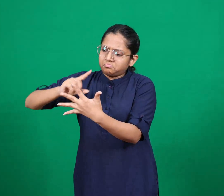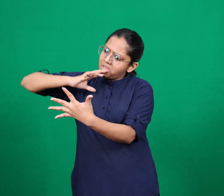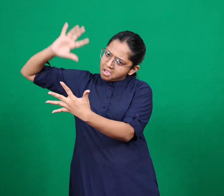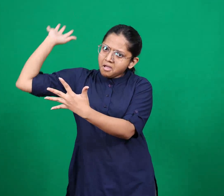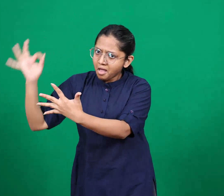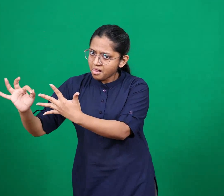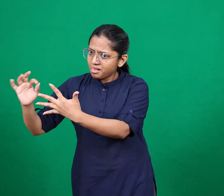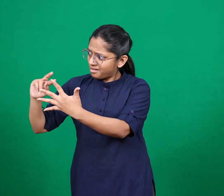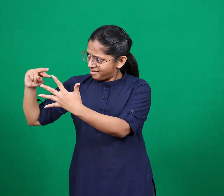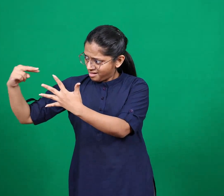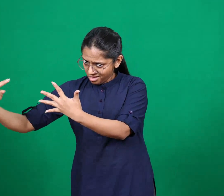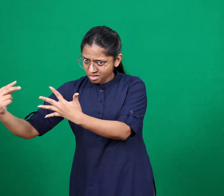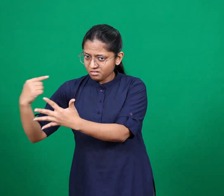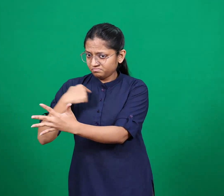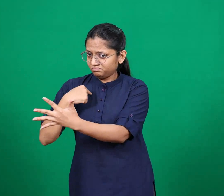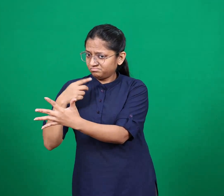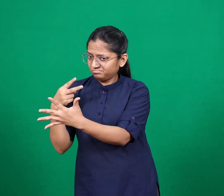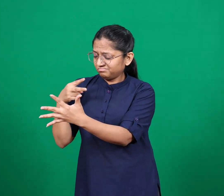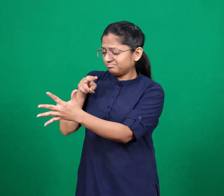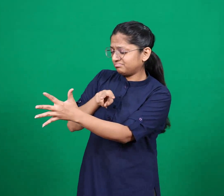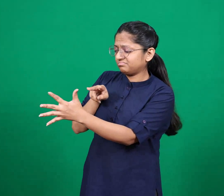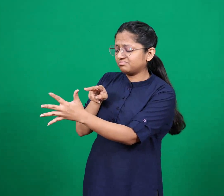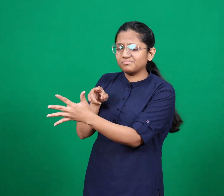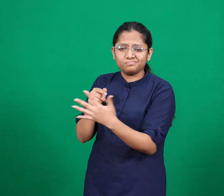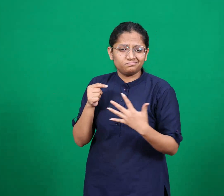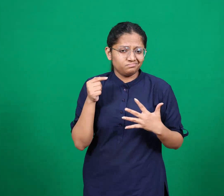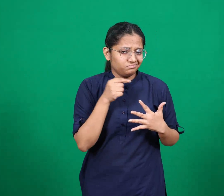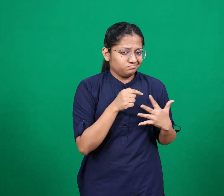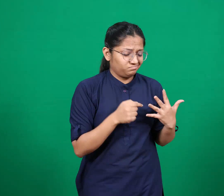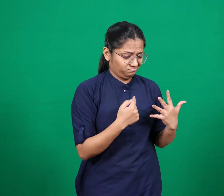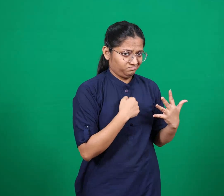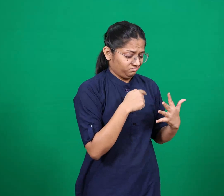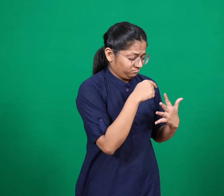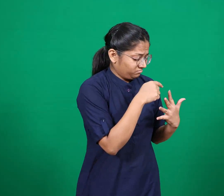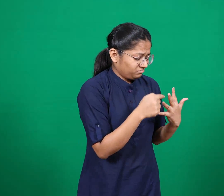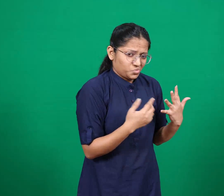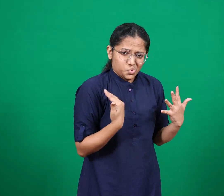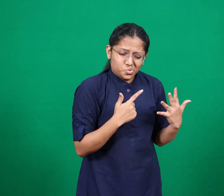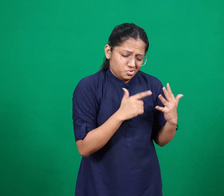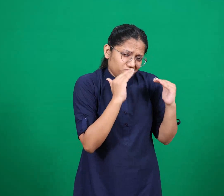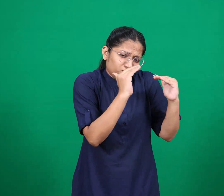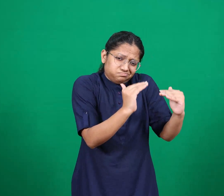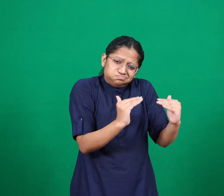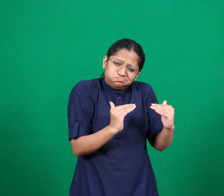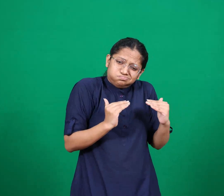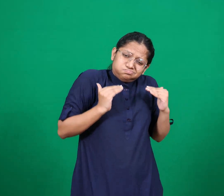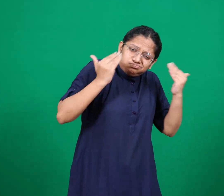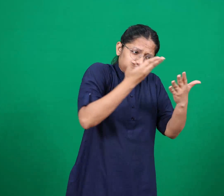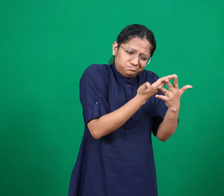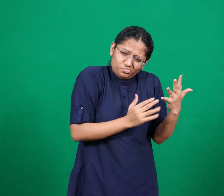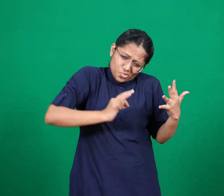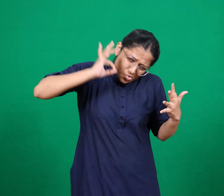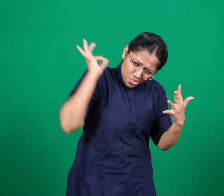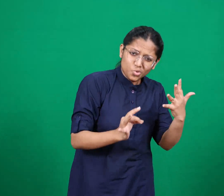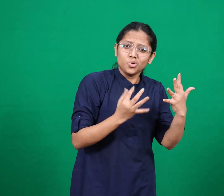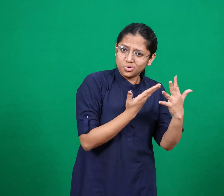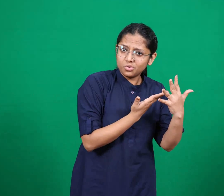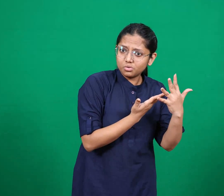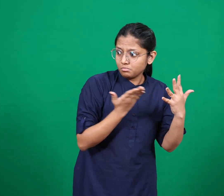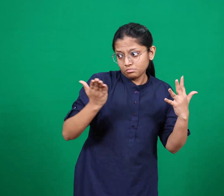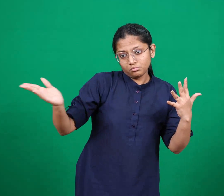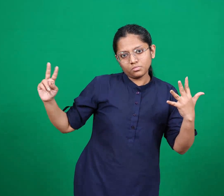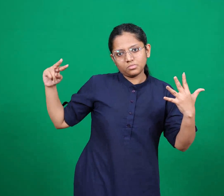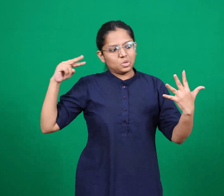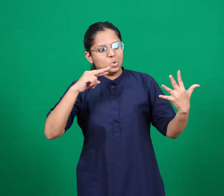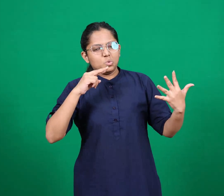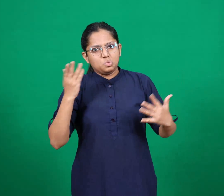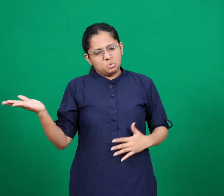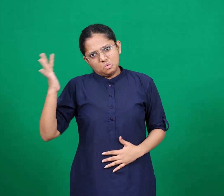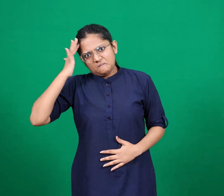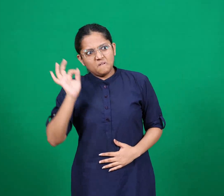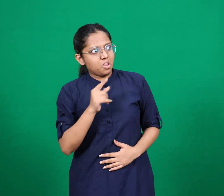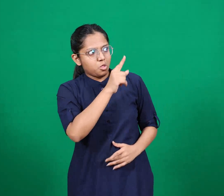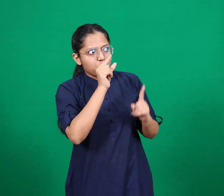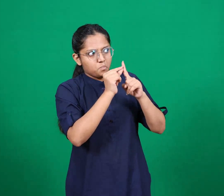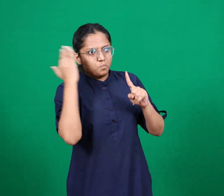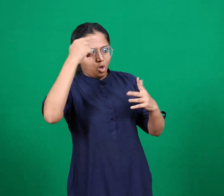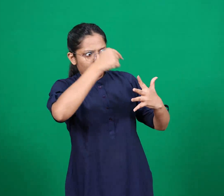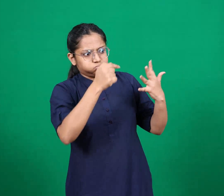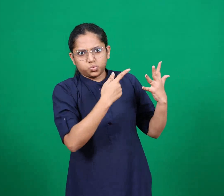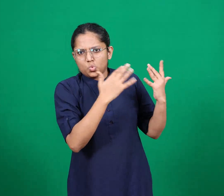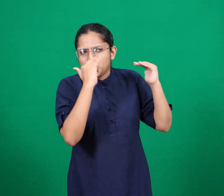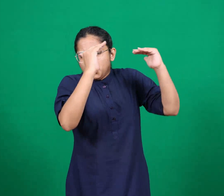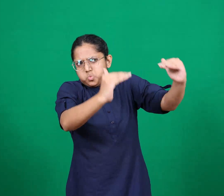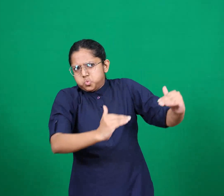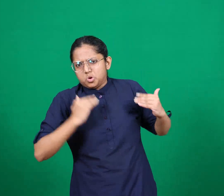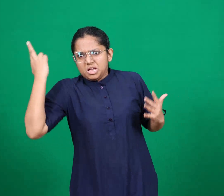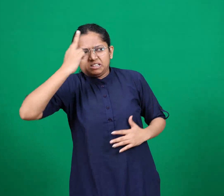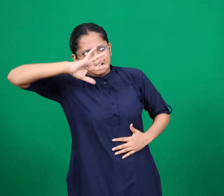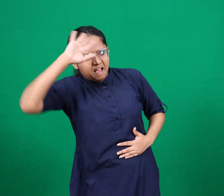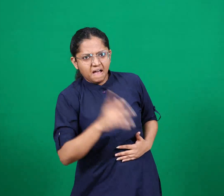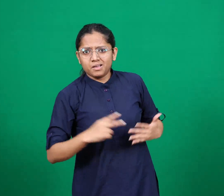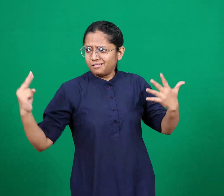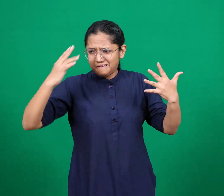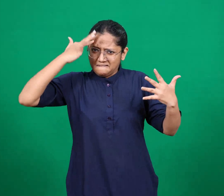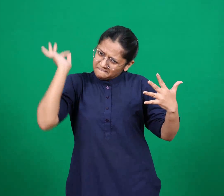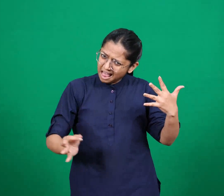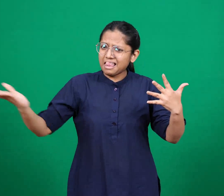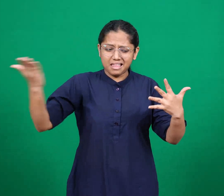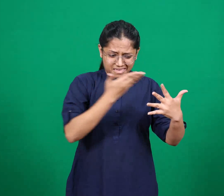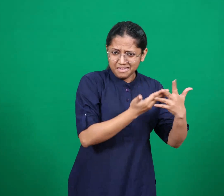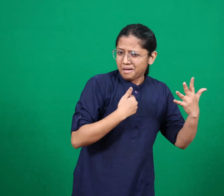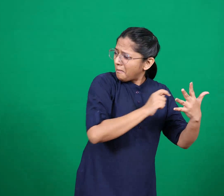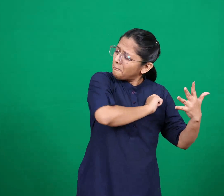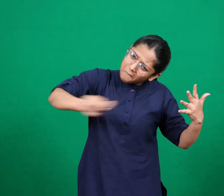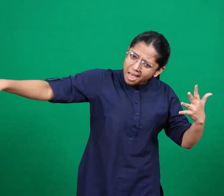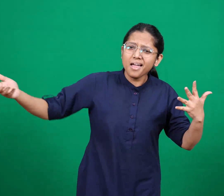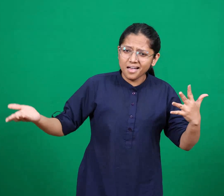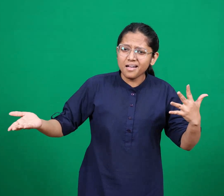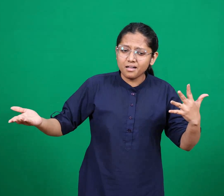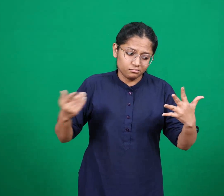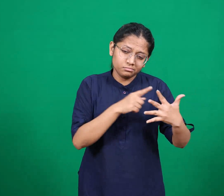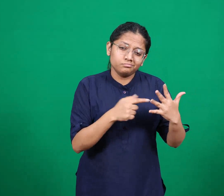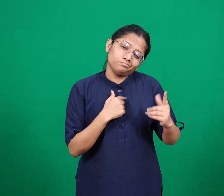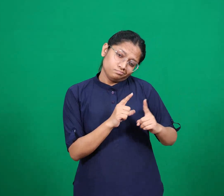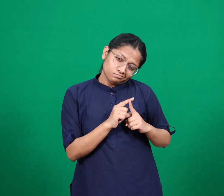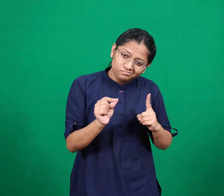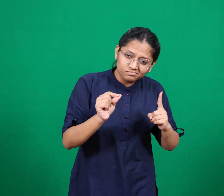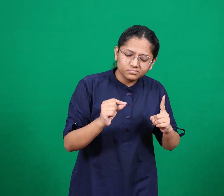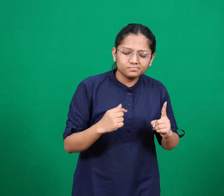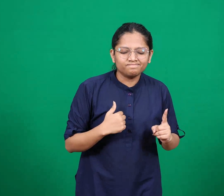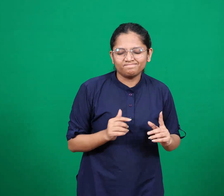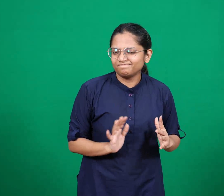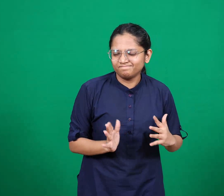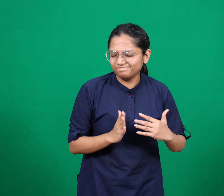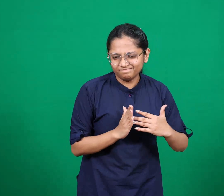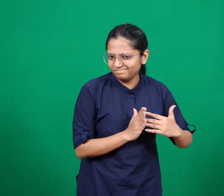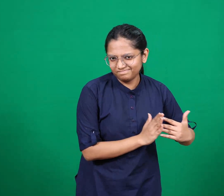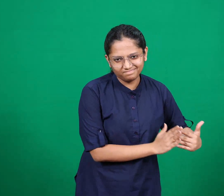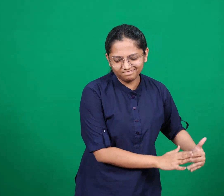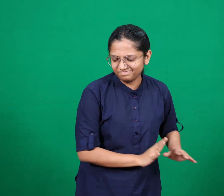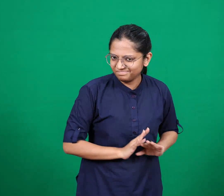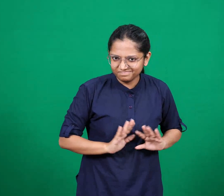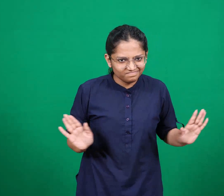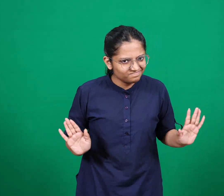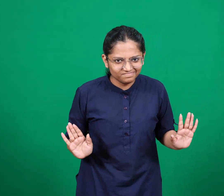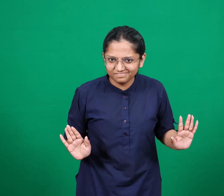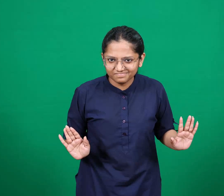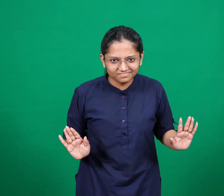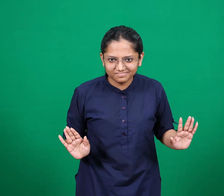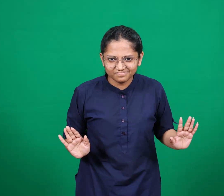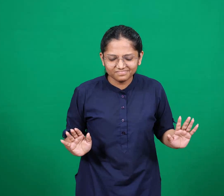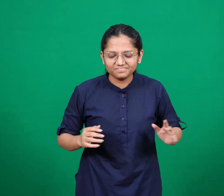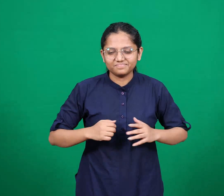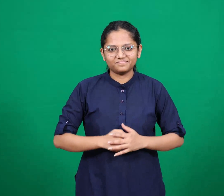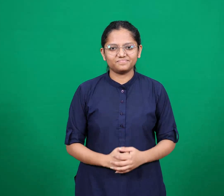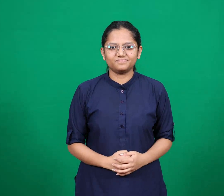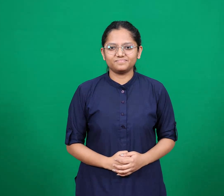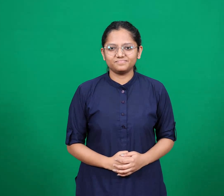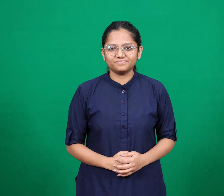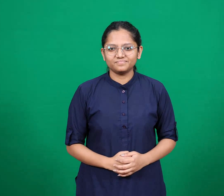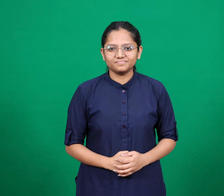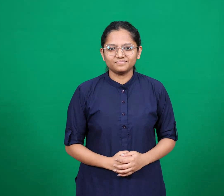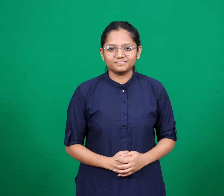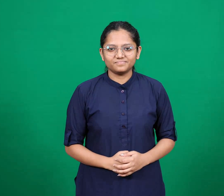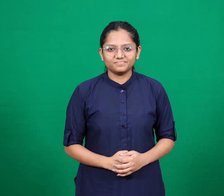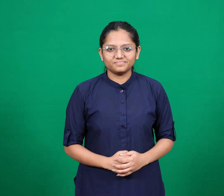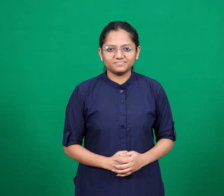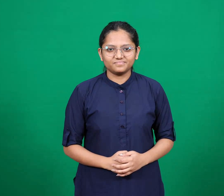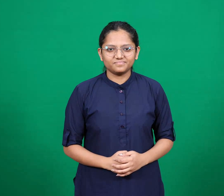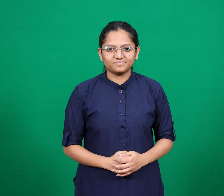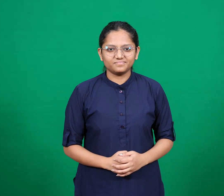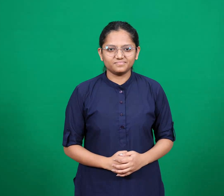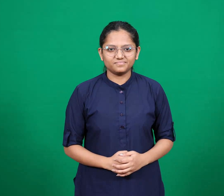If anyone else thinks he has grounds for confidence in the flesh, I have more: